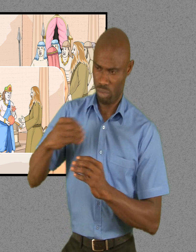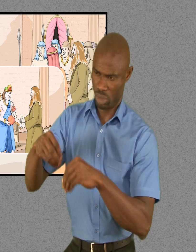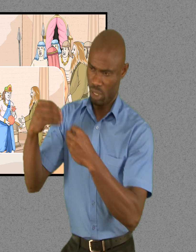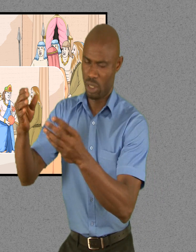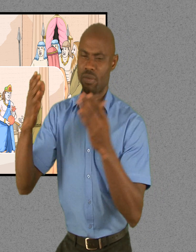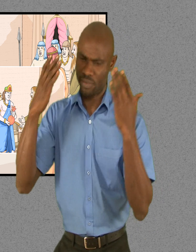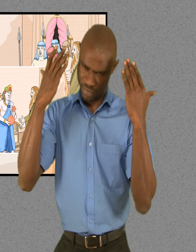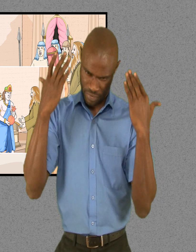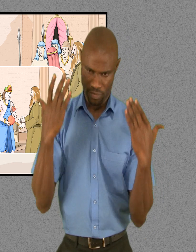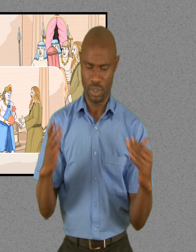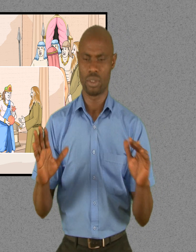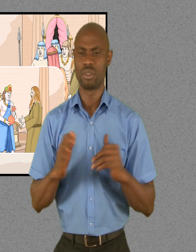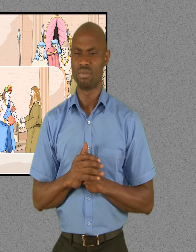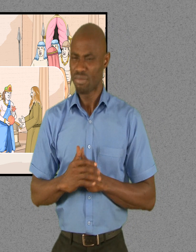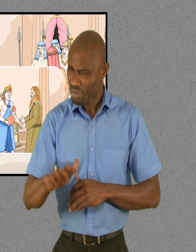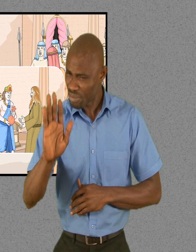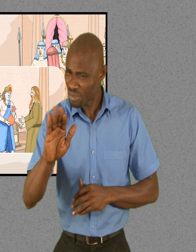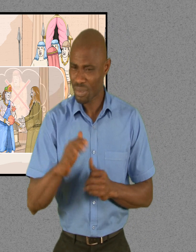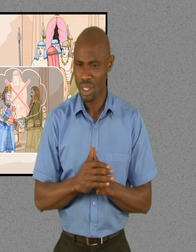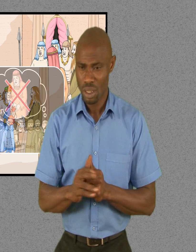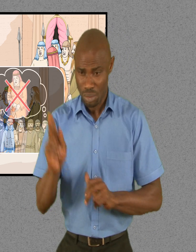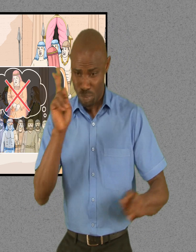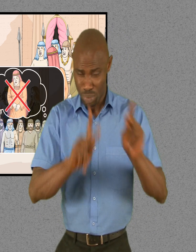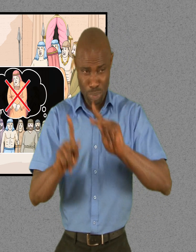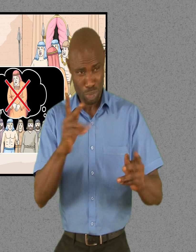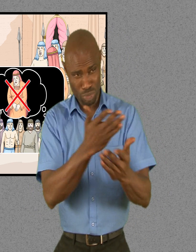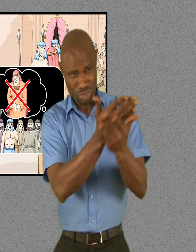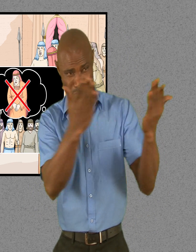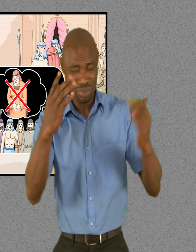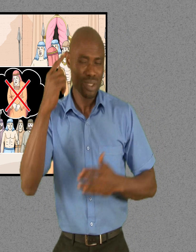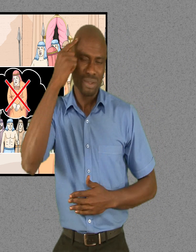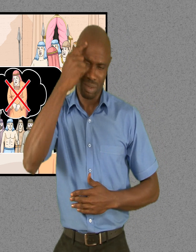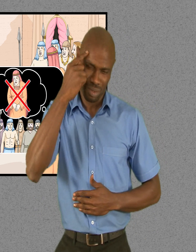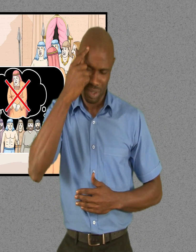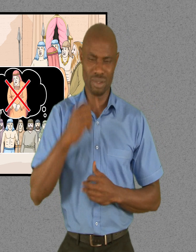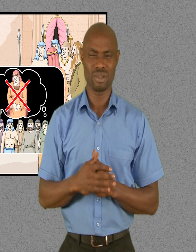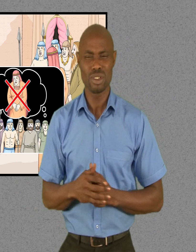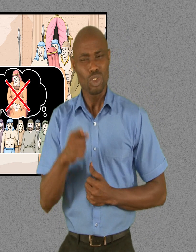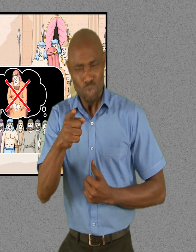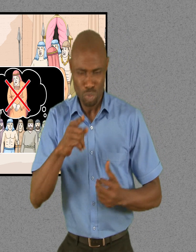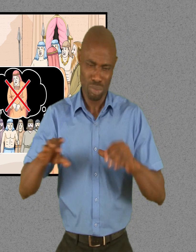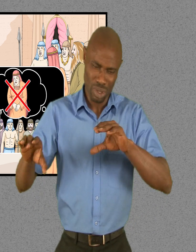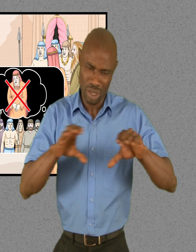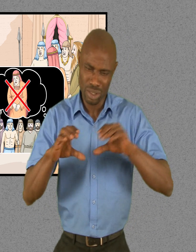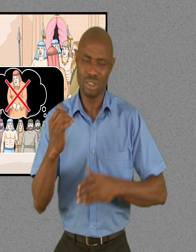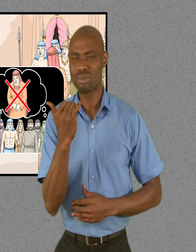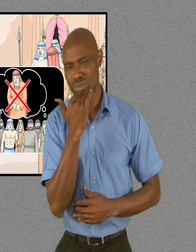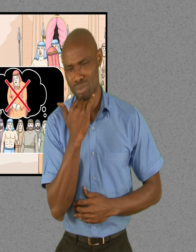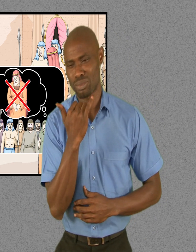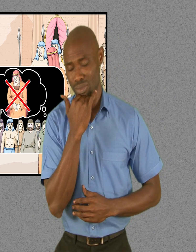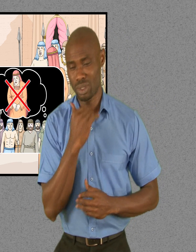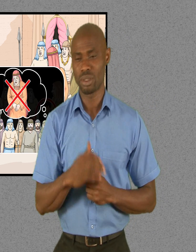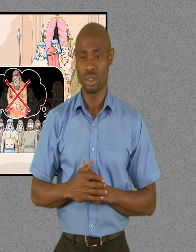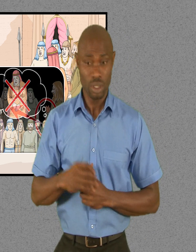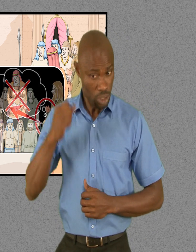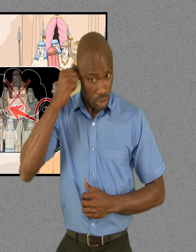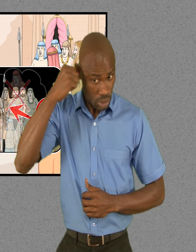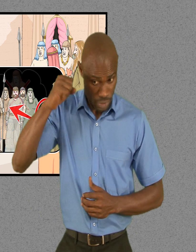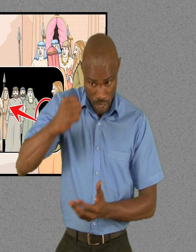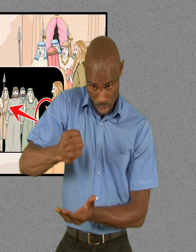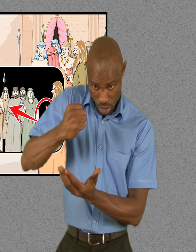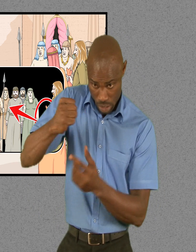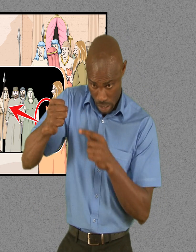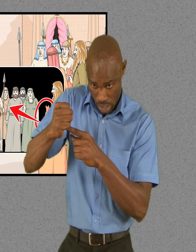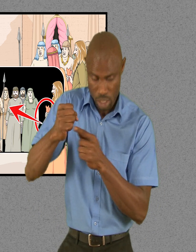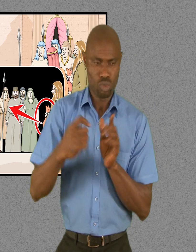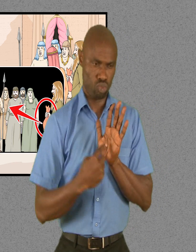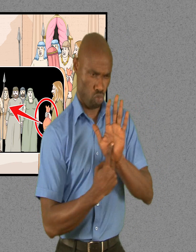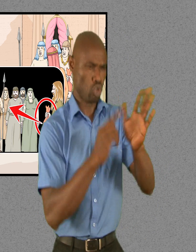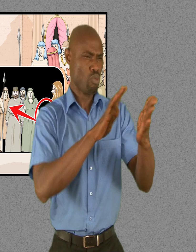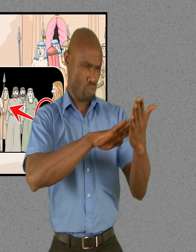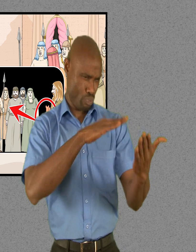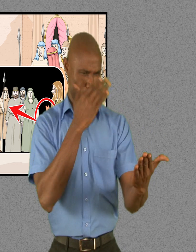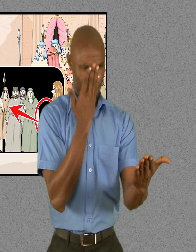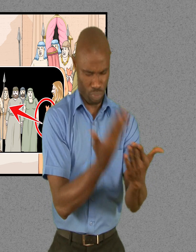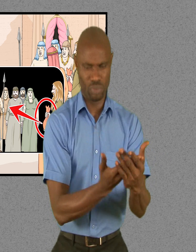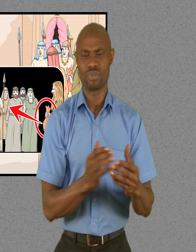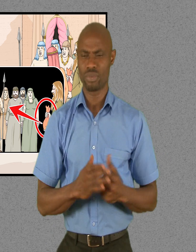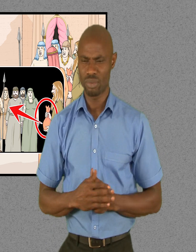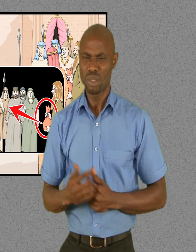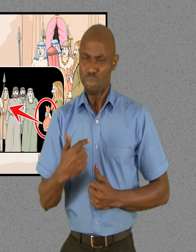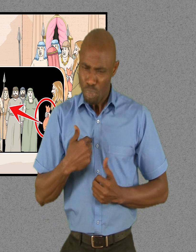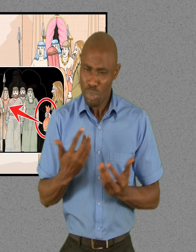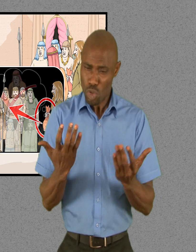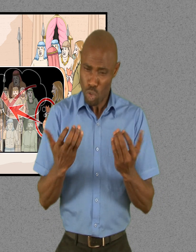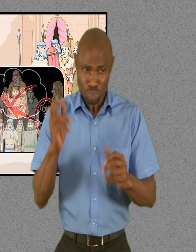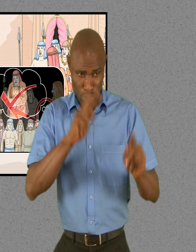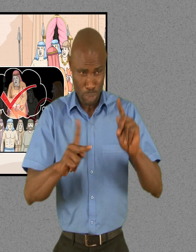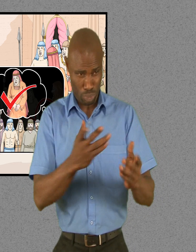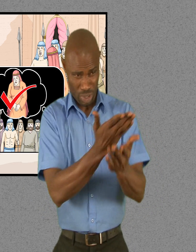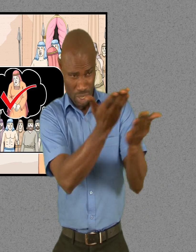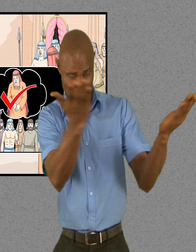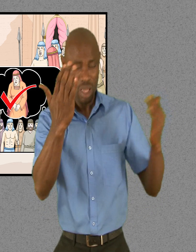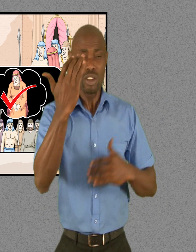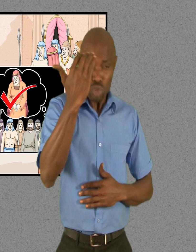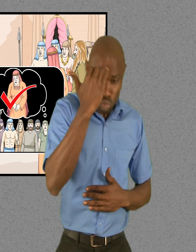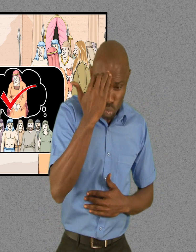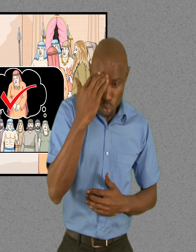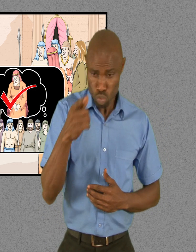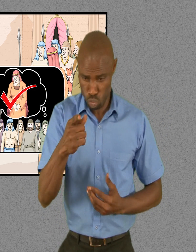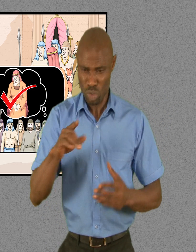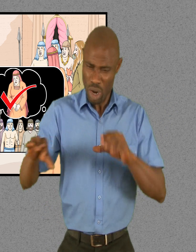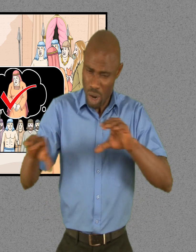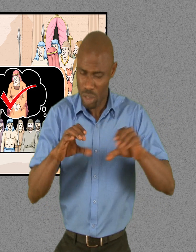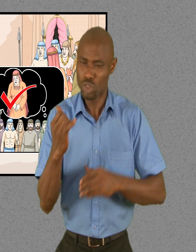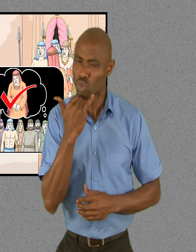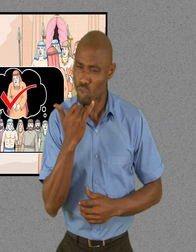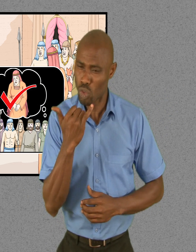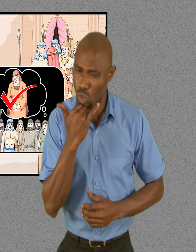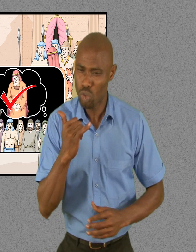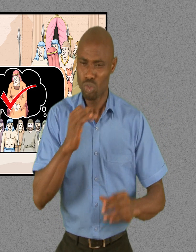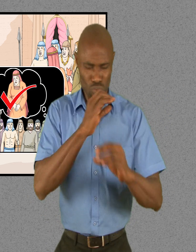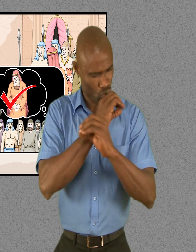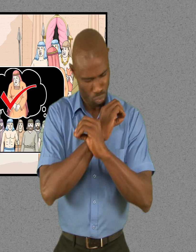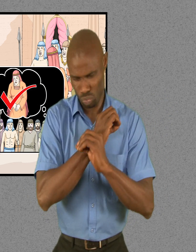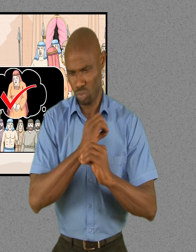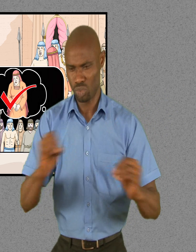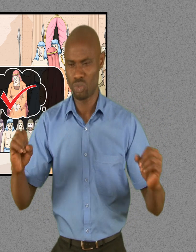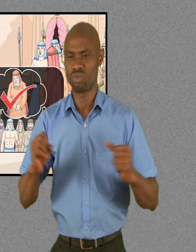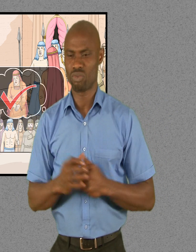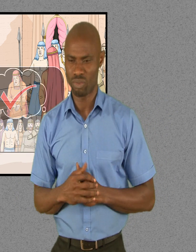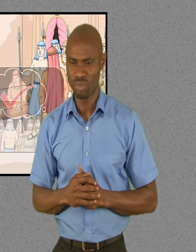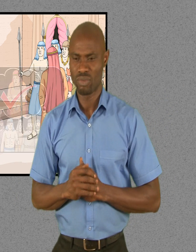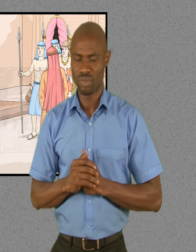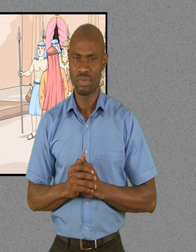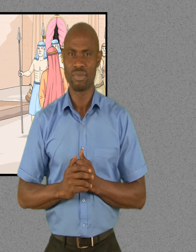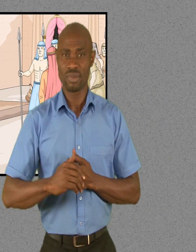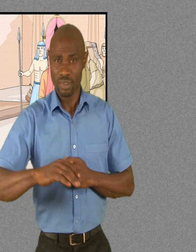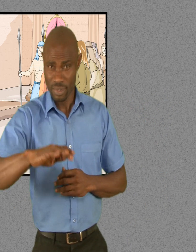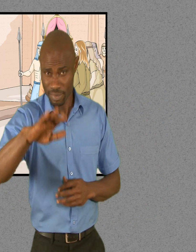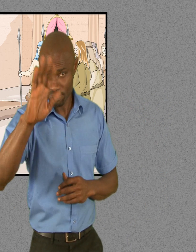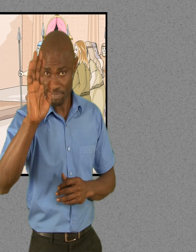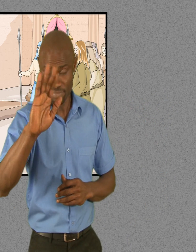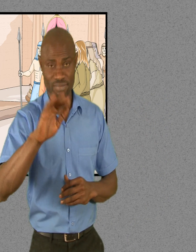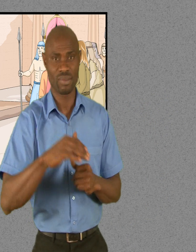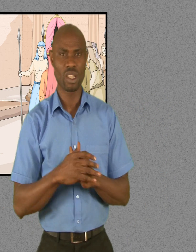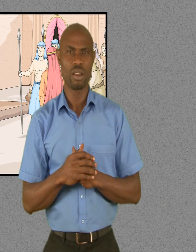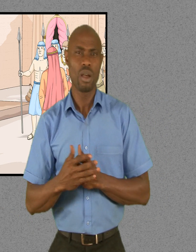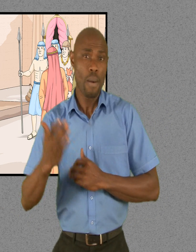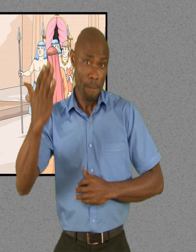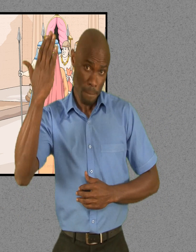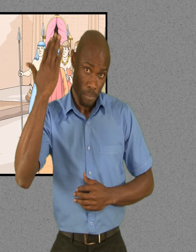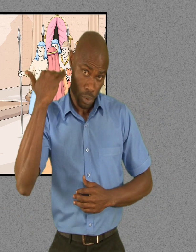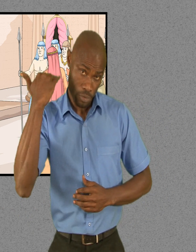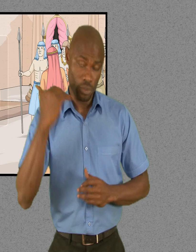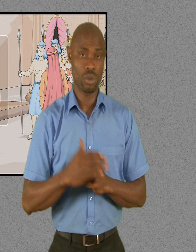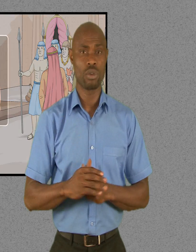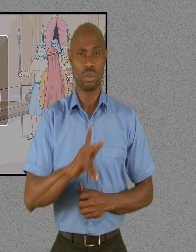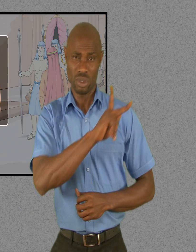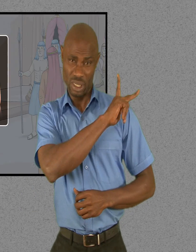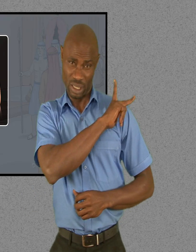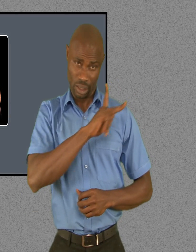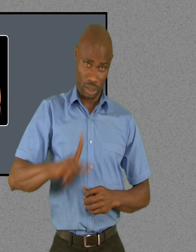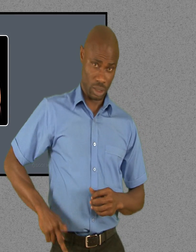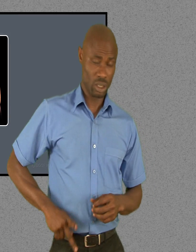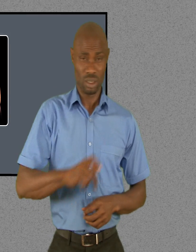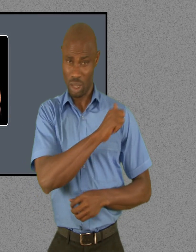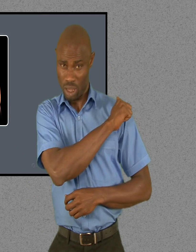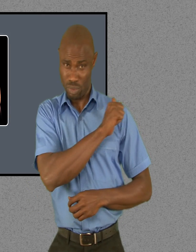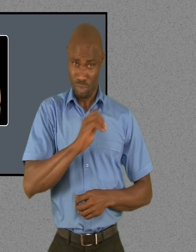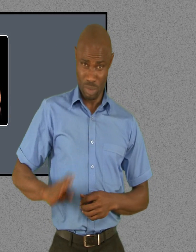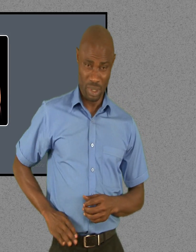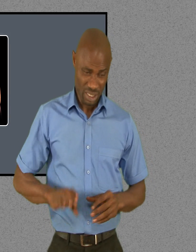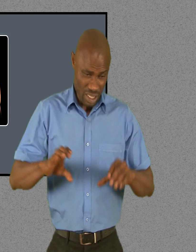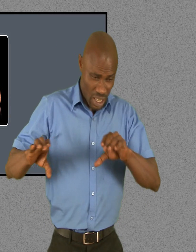It is your vindication before all who are with you; you are completely cleared.”